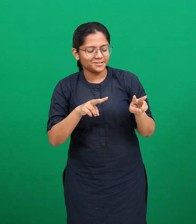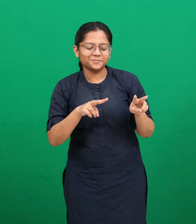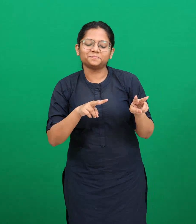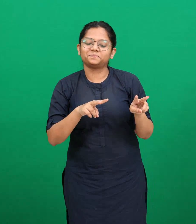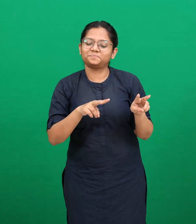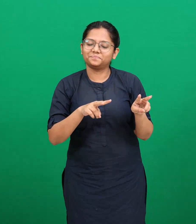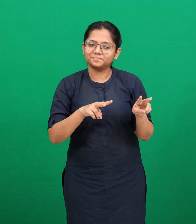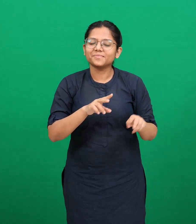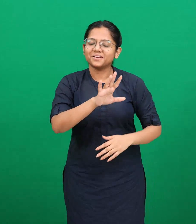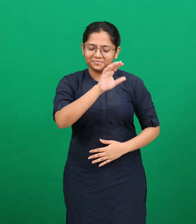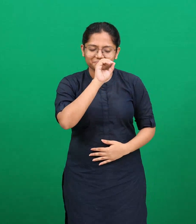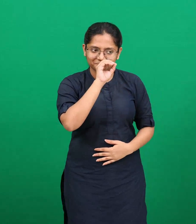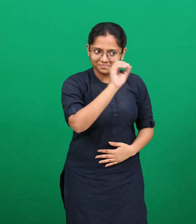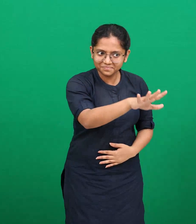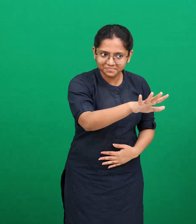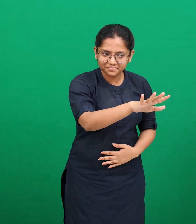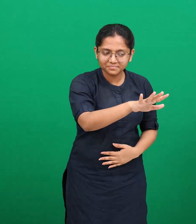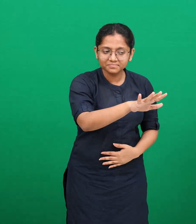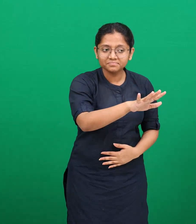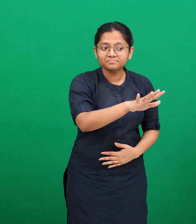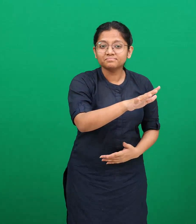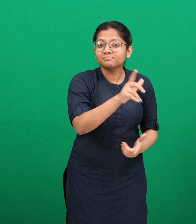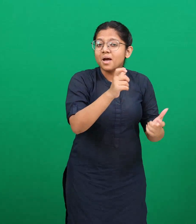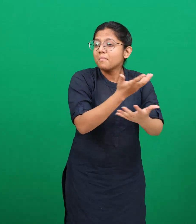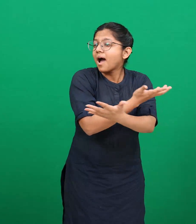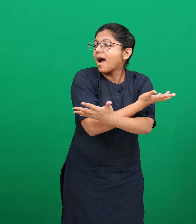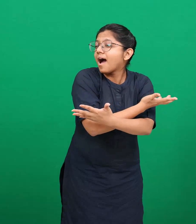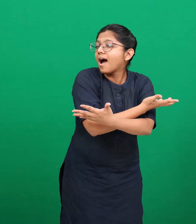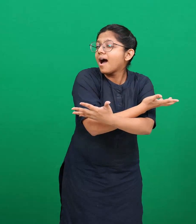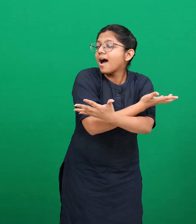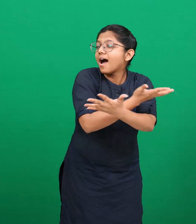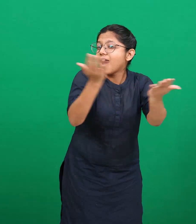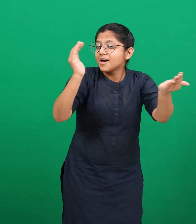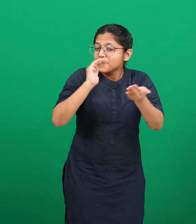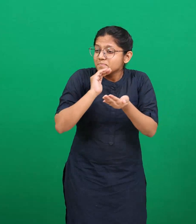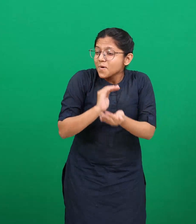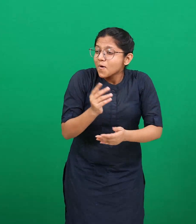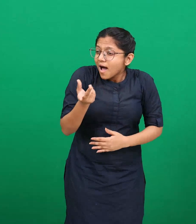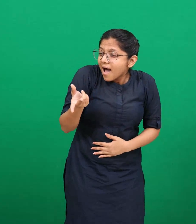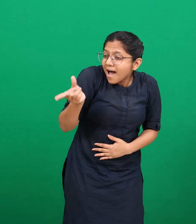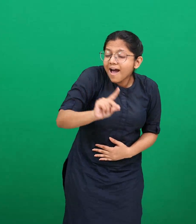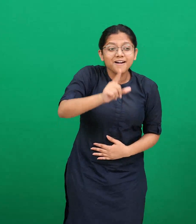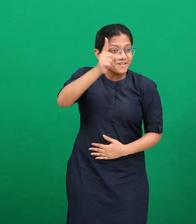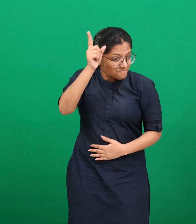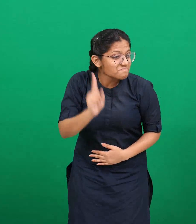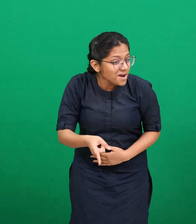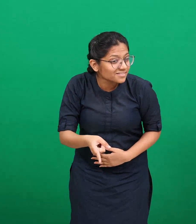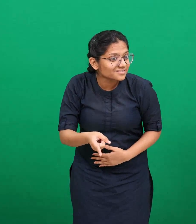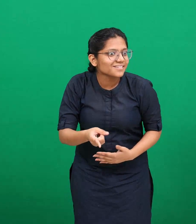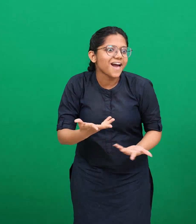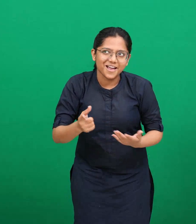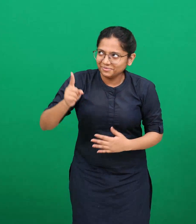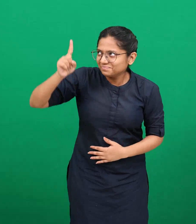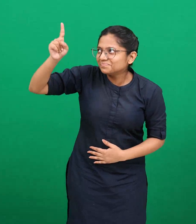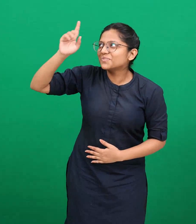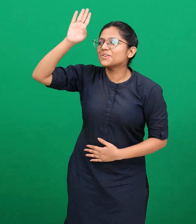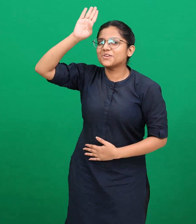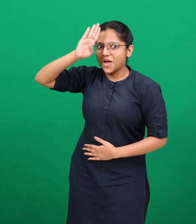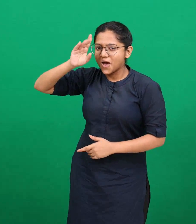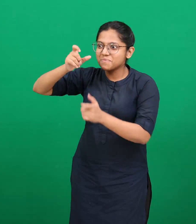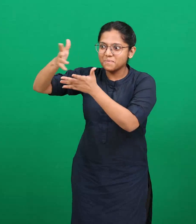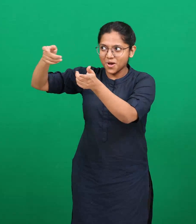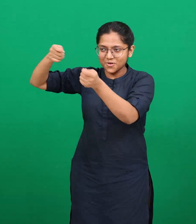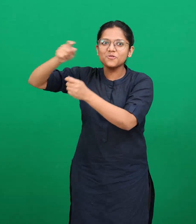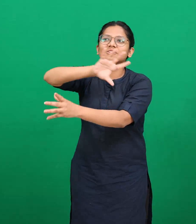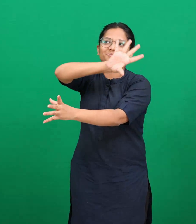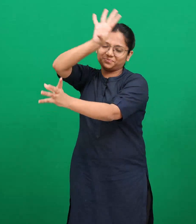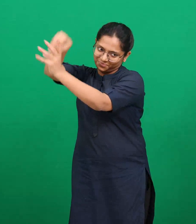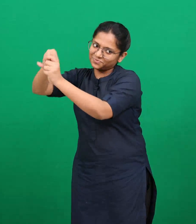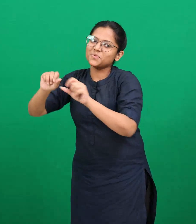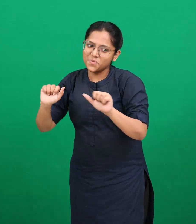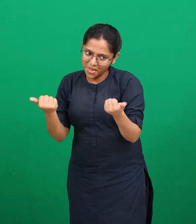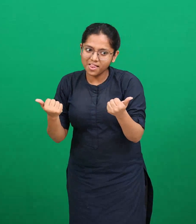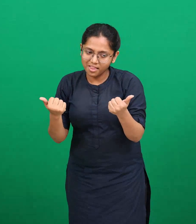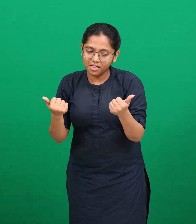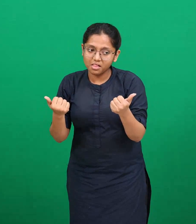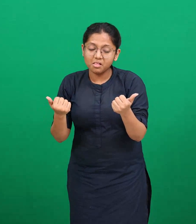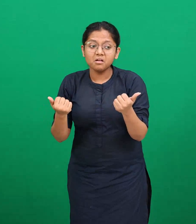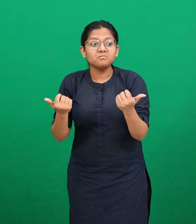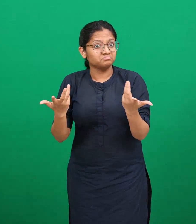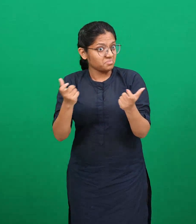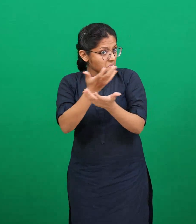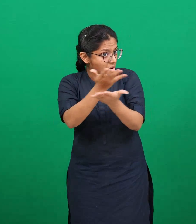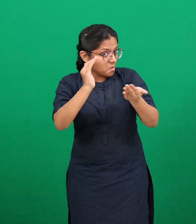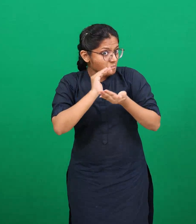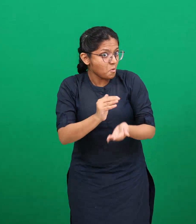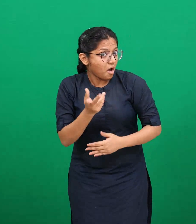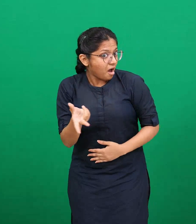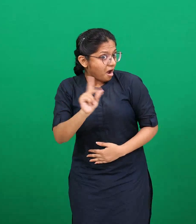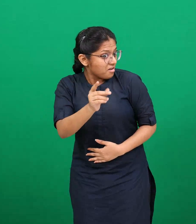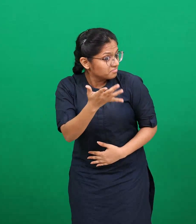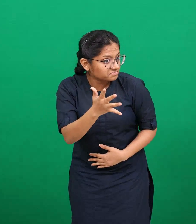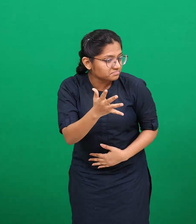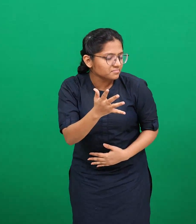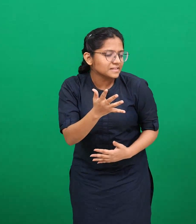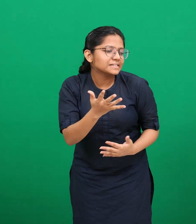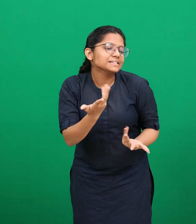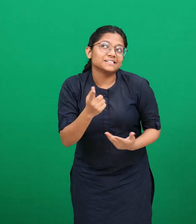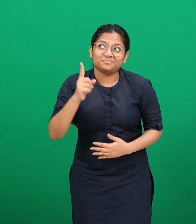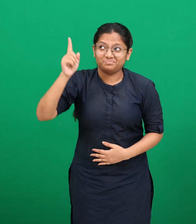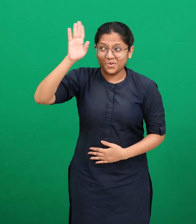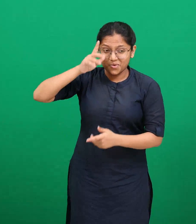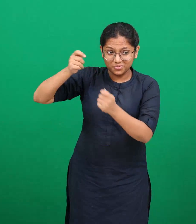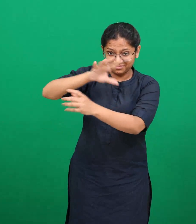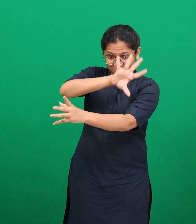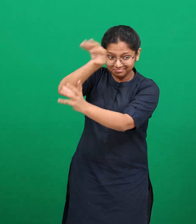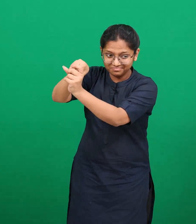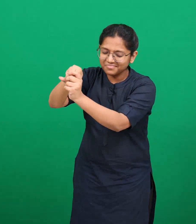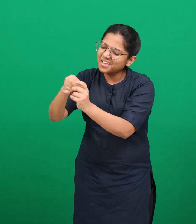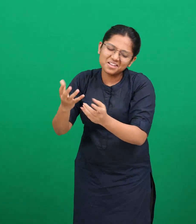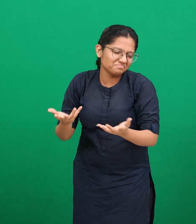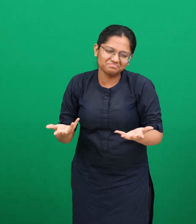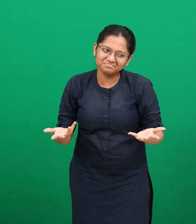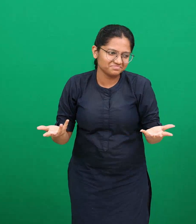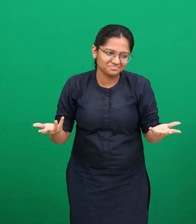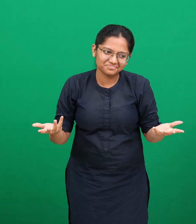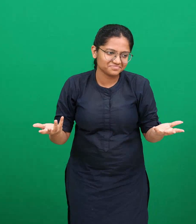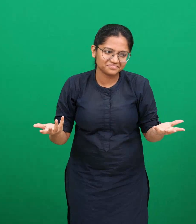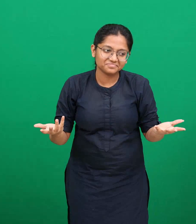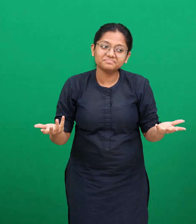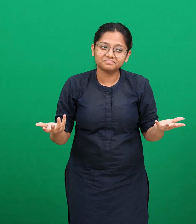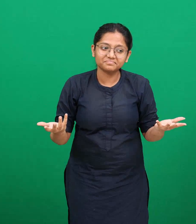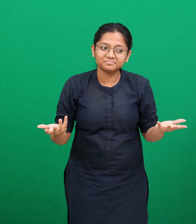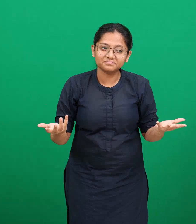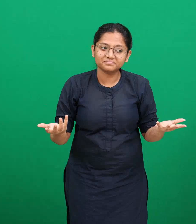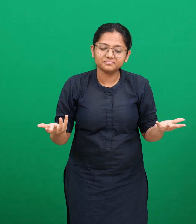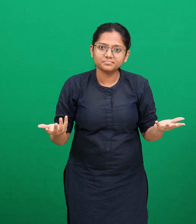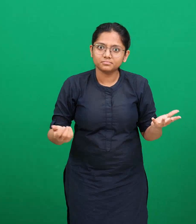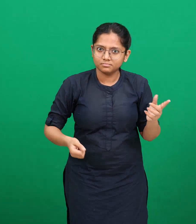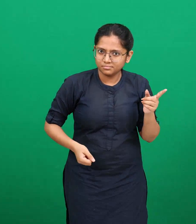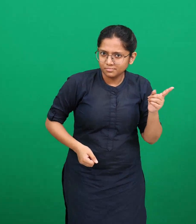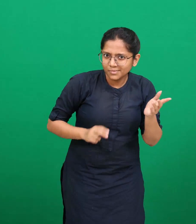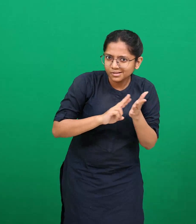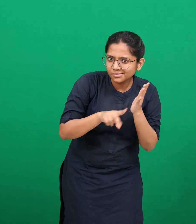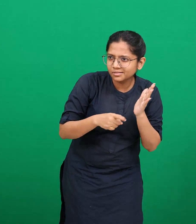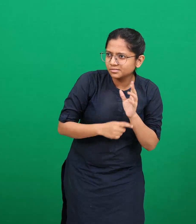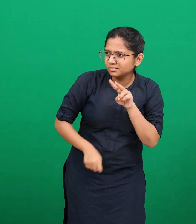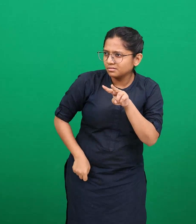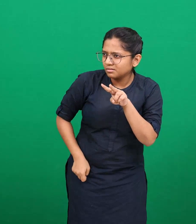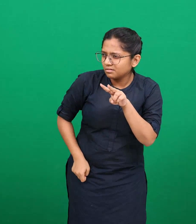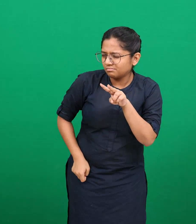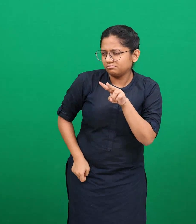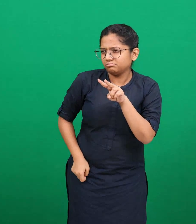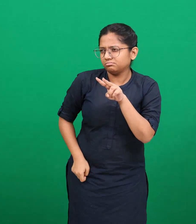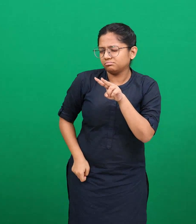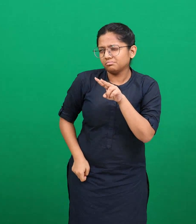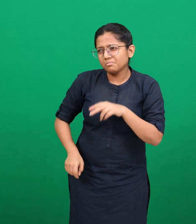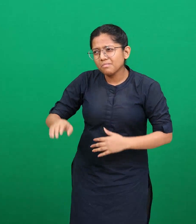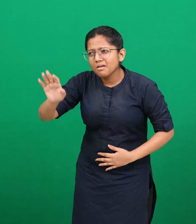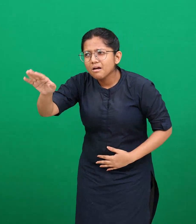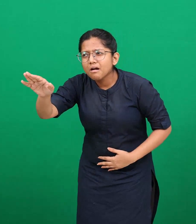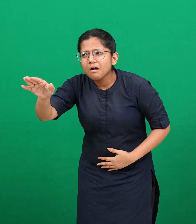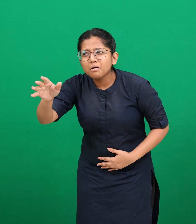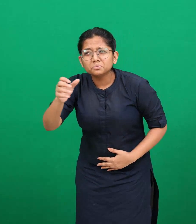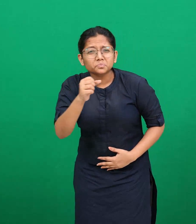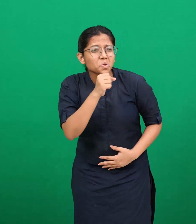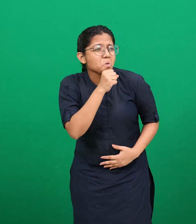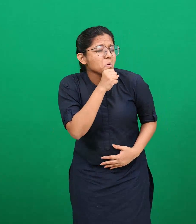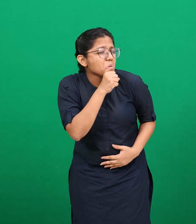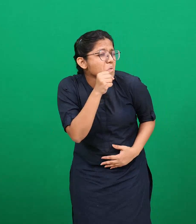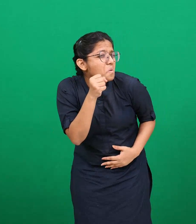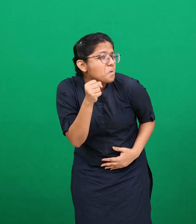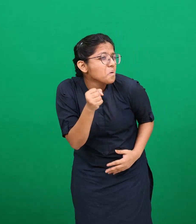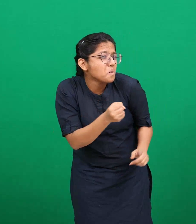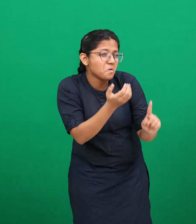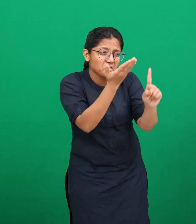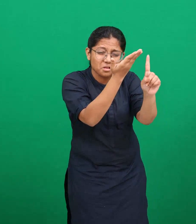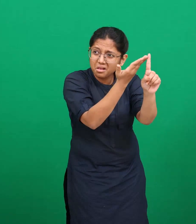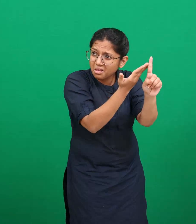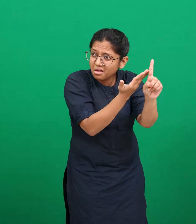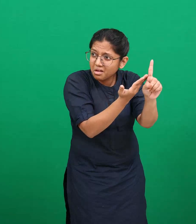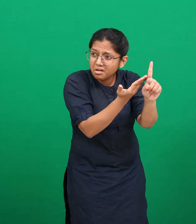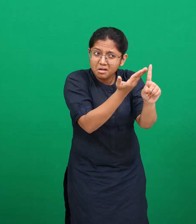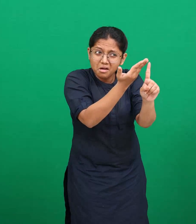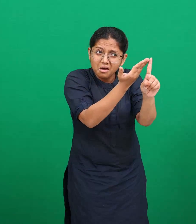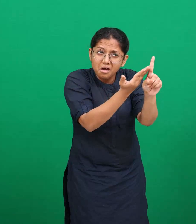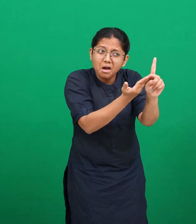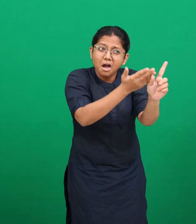Jesus replied, "Truly, truly, I tell you, no one can see the kingdom of God unless he is born again."